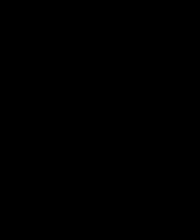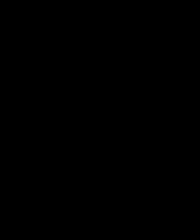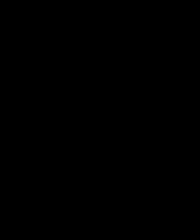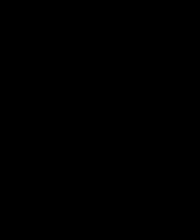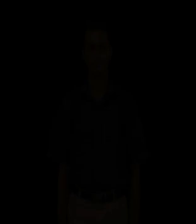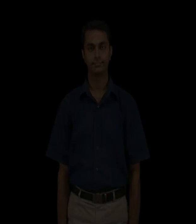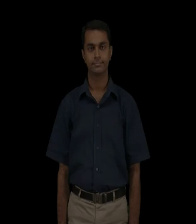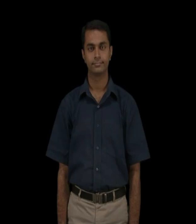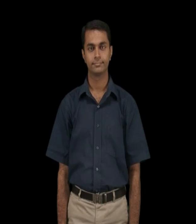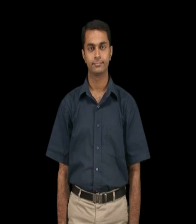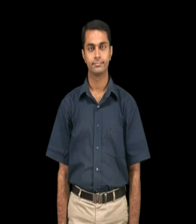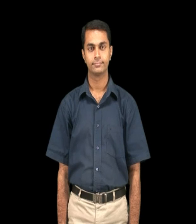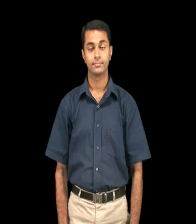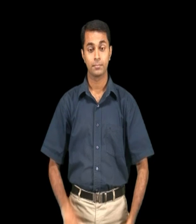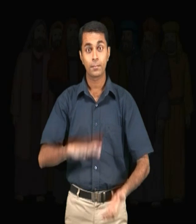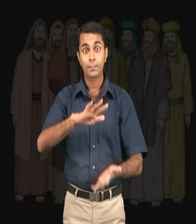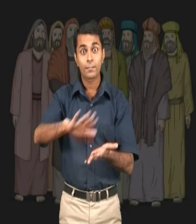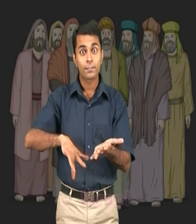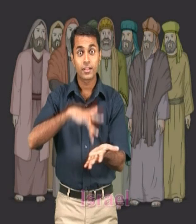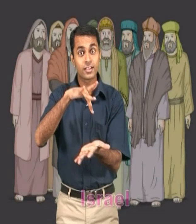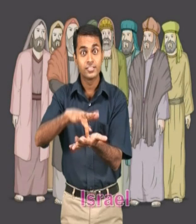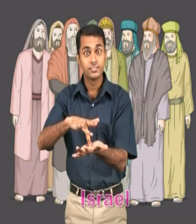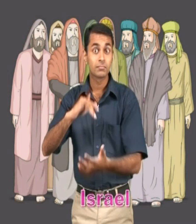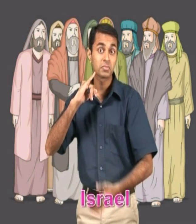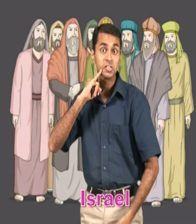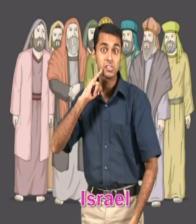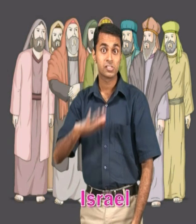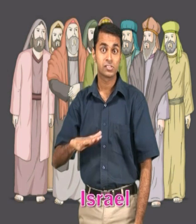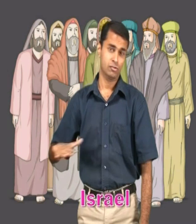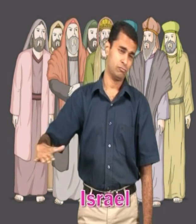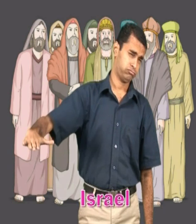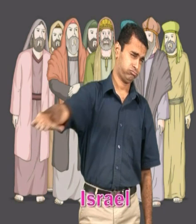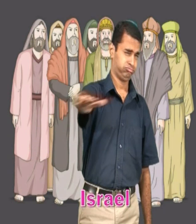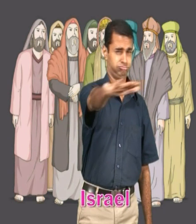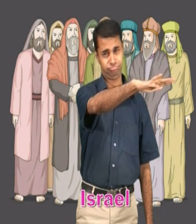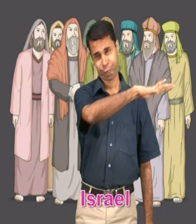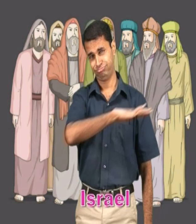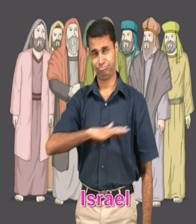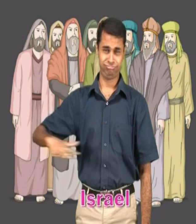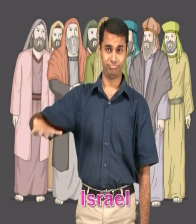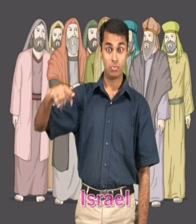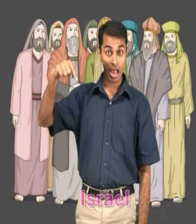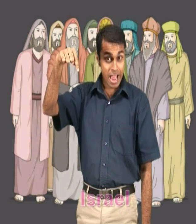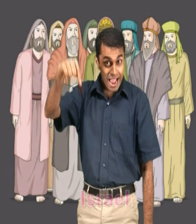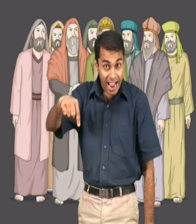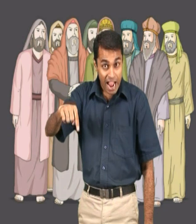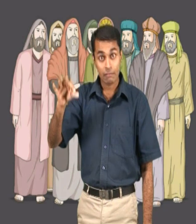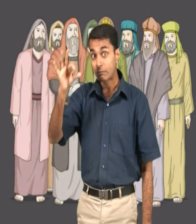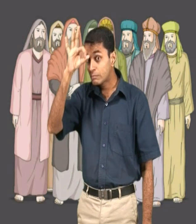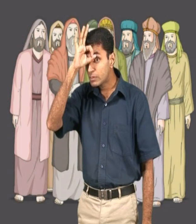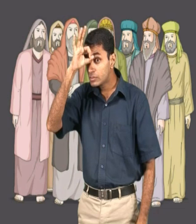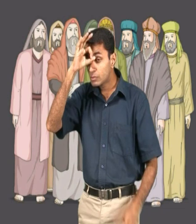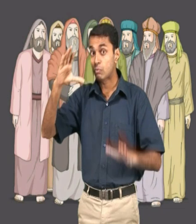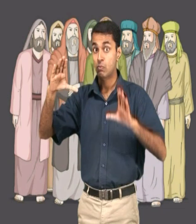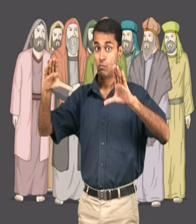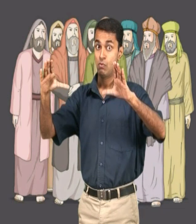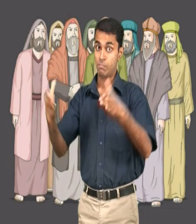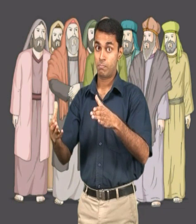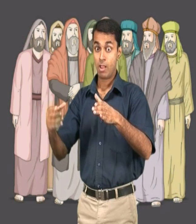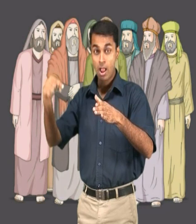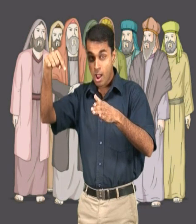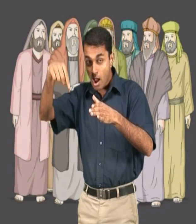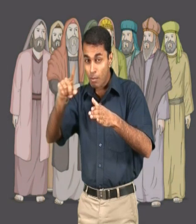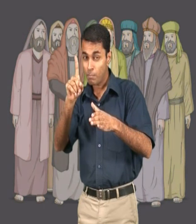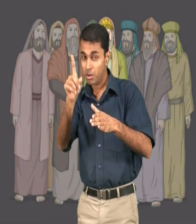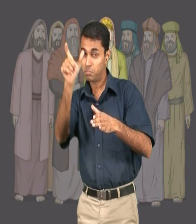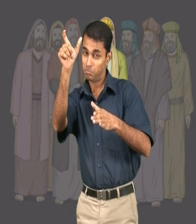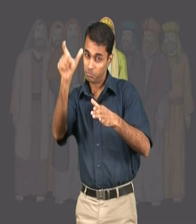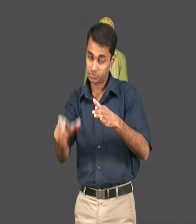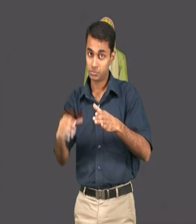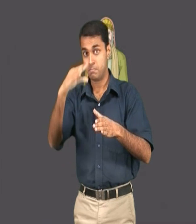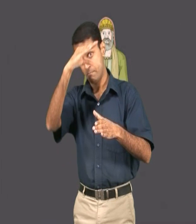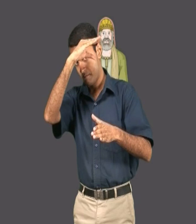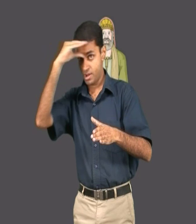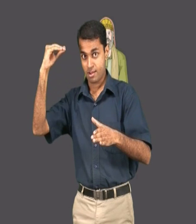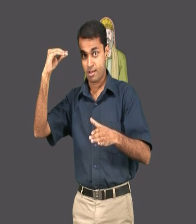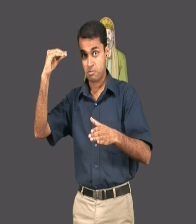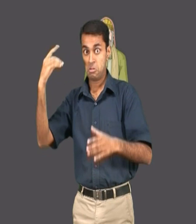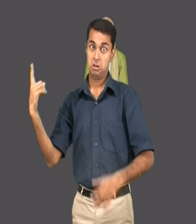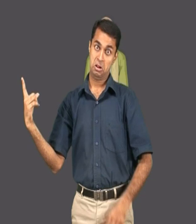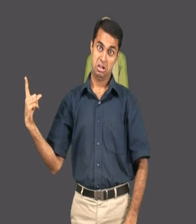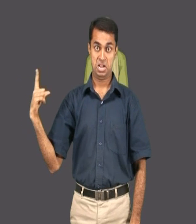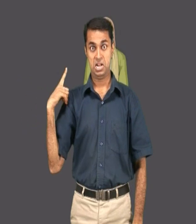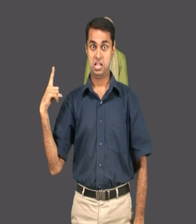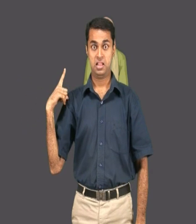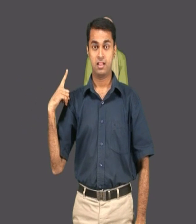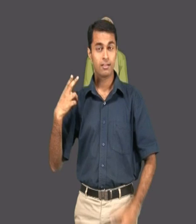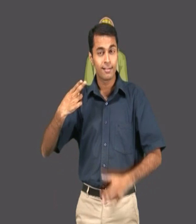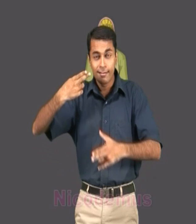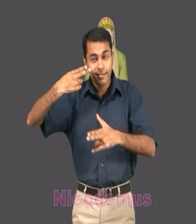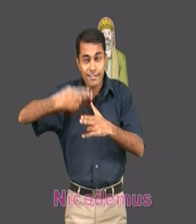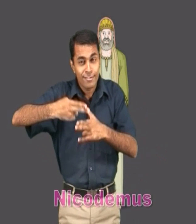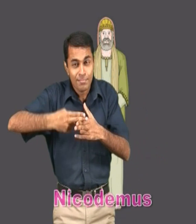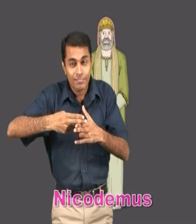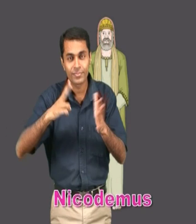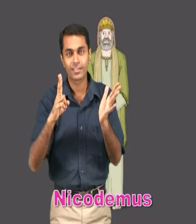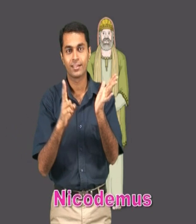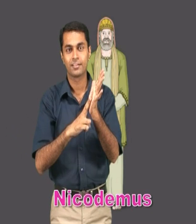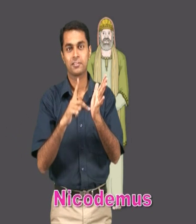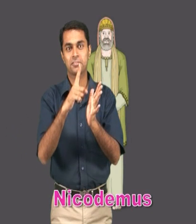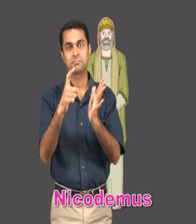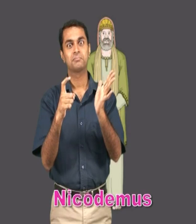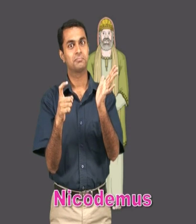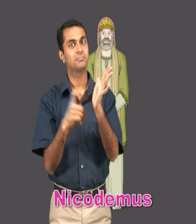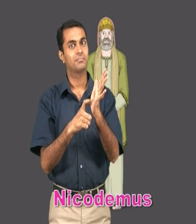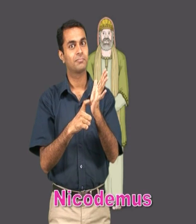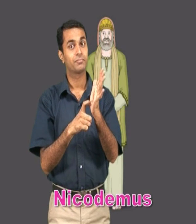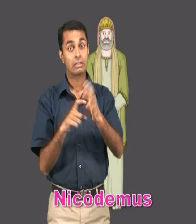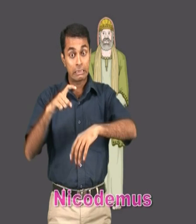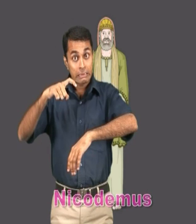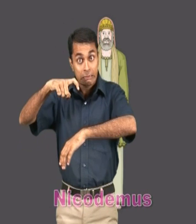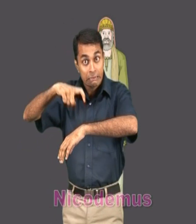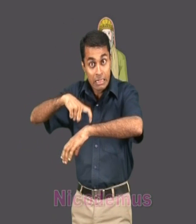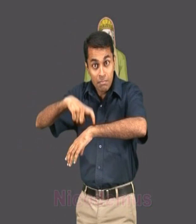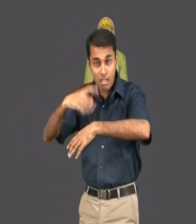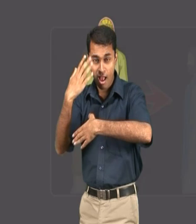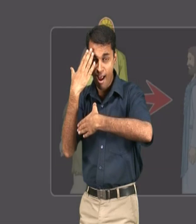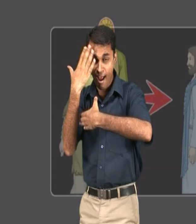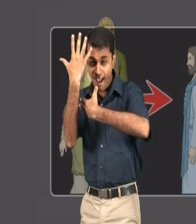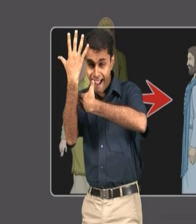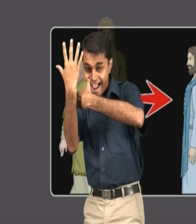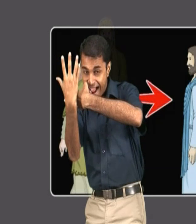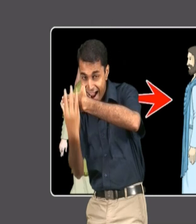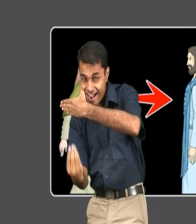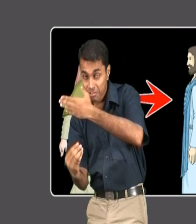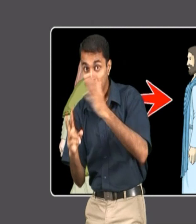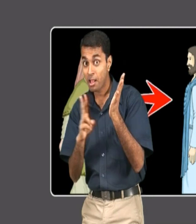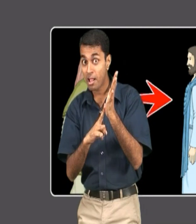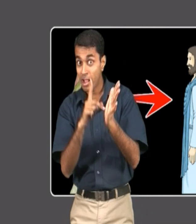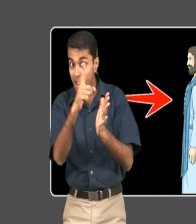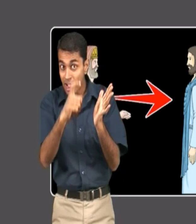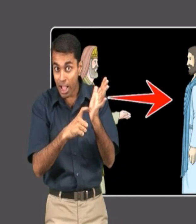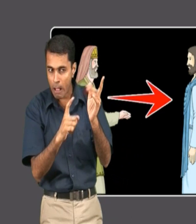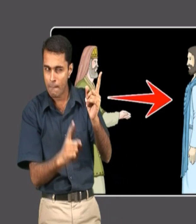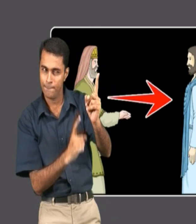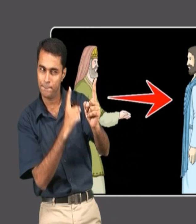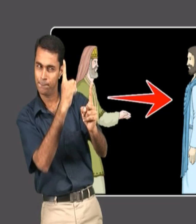Now there was a man of the Pharisees named Nicodemus, a leader of the Jews.